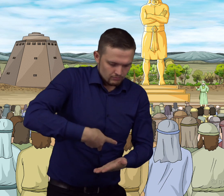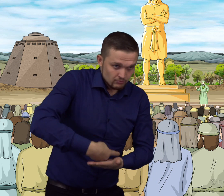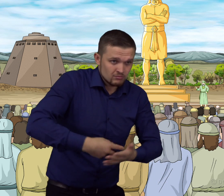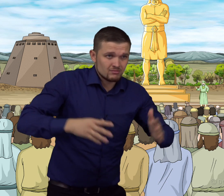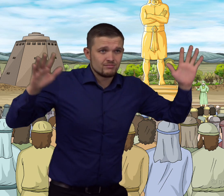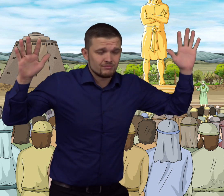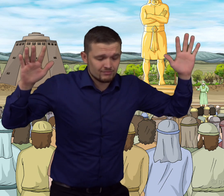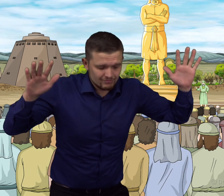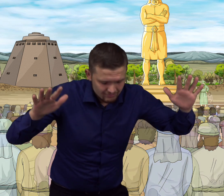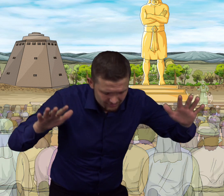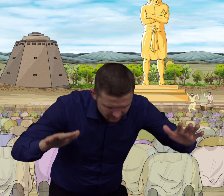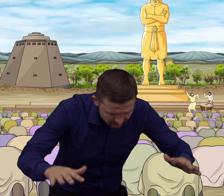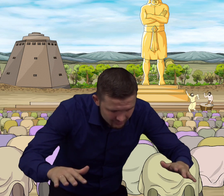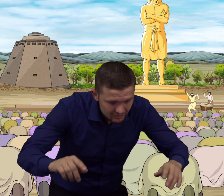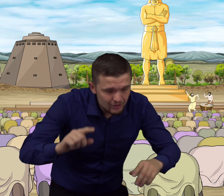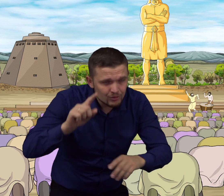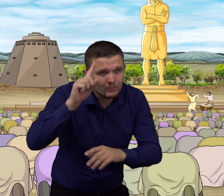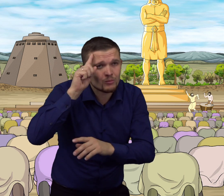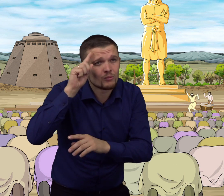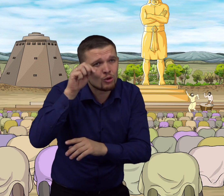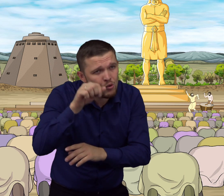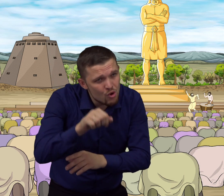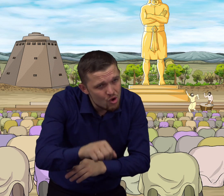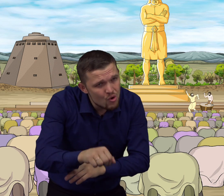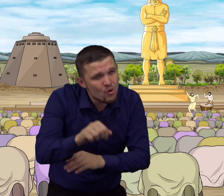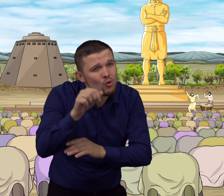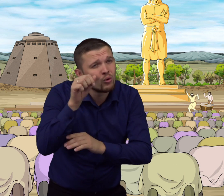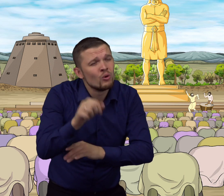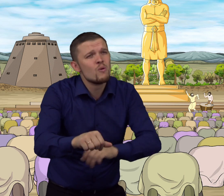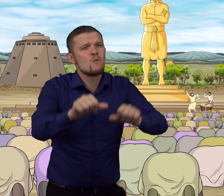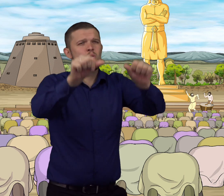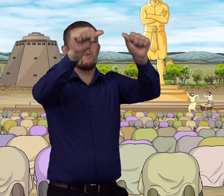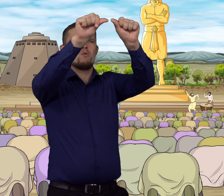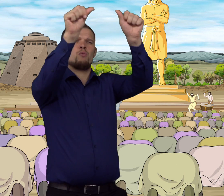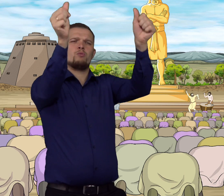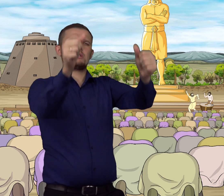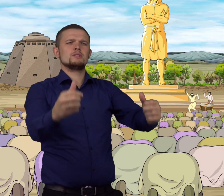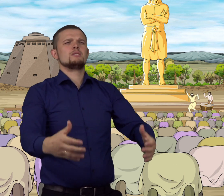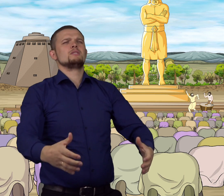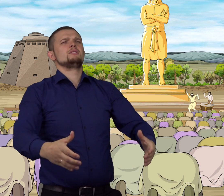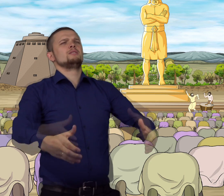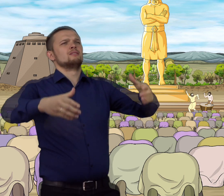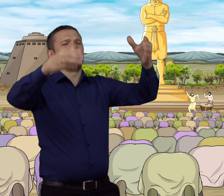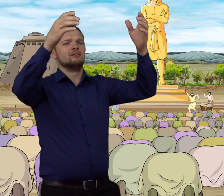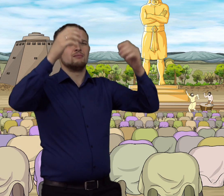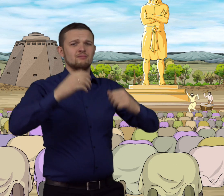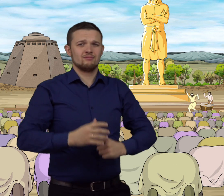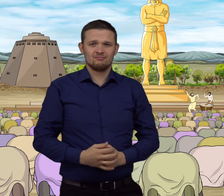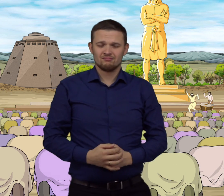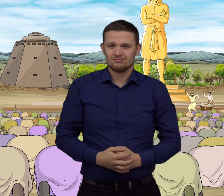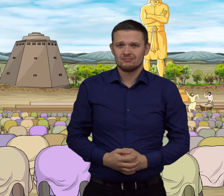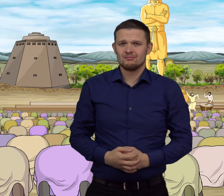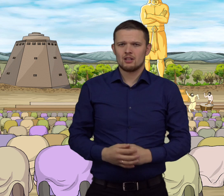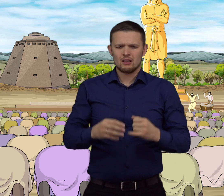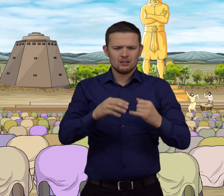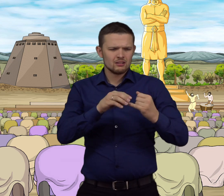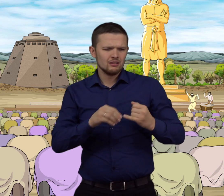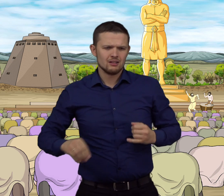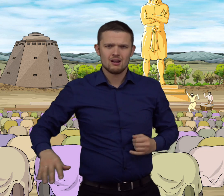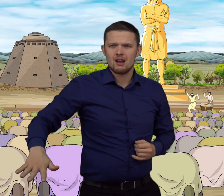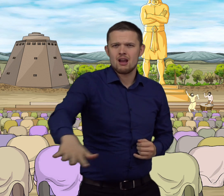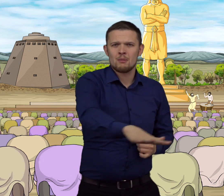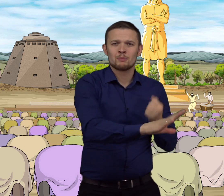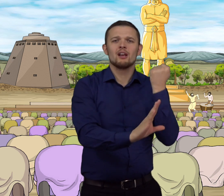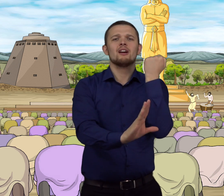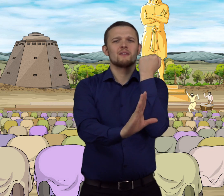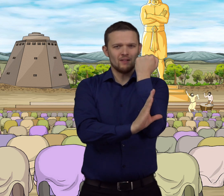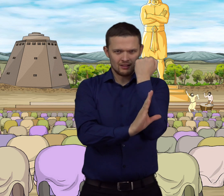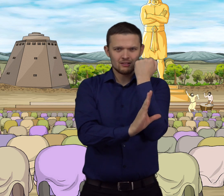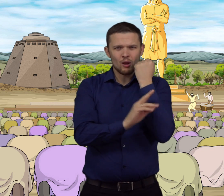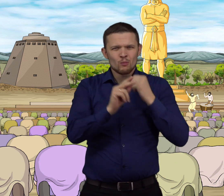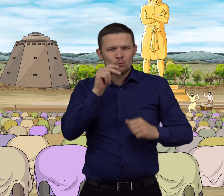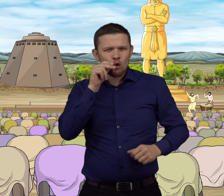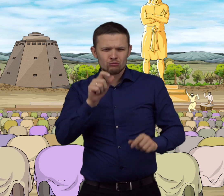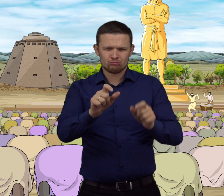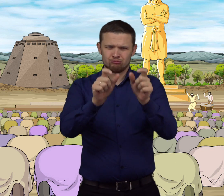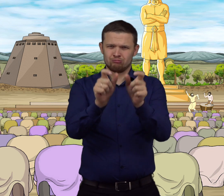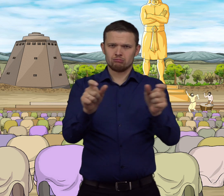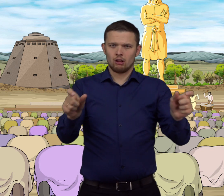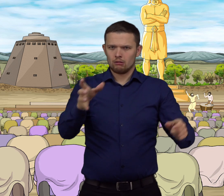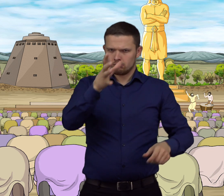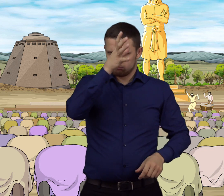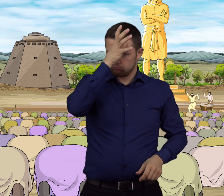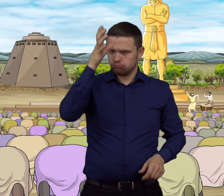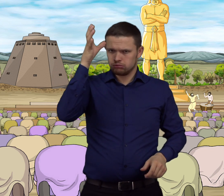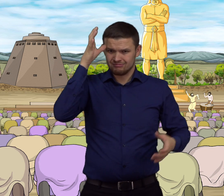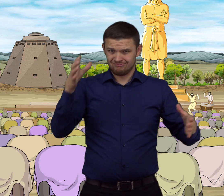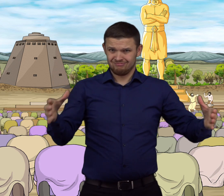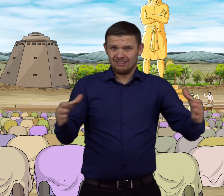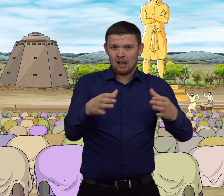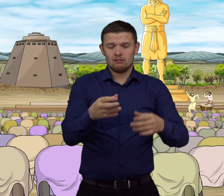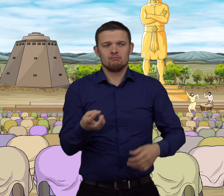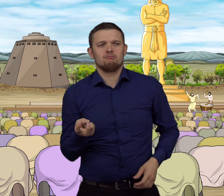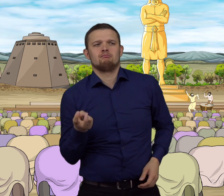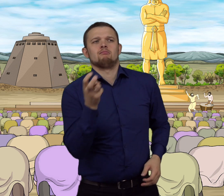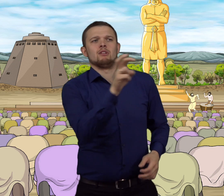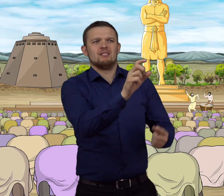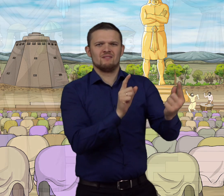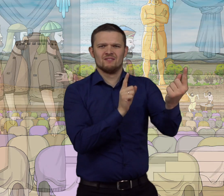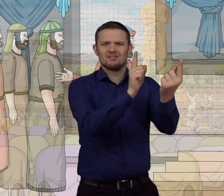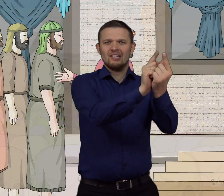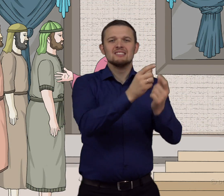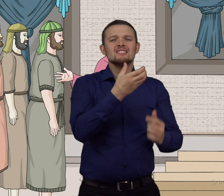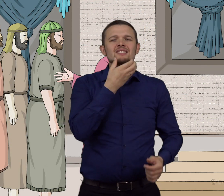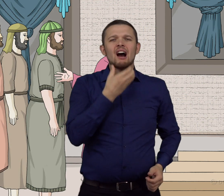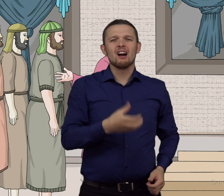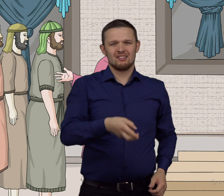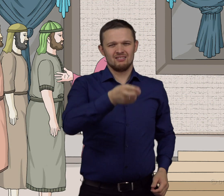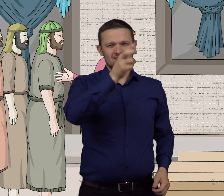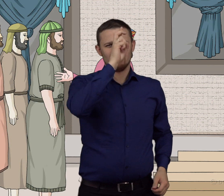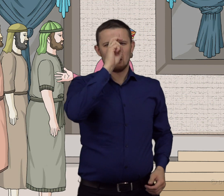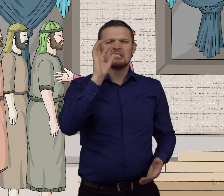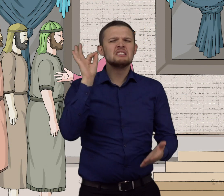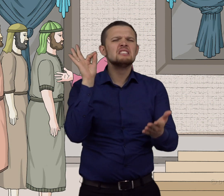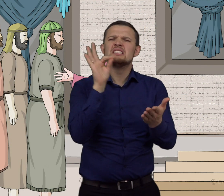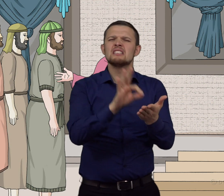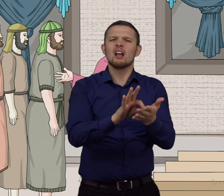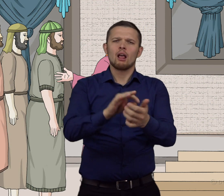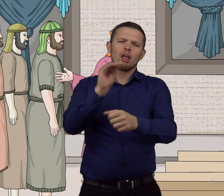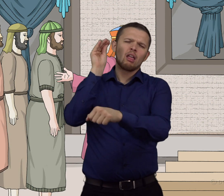Therefore, as soon as all the people heard the sound of the horn, flute, zither, lyre, harp, and all kinds of music, the people of every nation and language would fall down and worship the golden statue that King Nebuchadnezzar had set up.